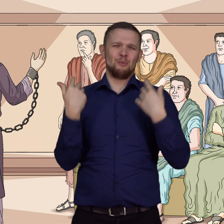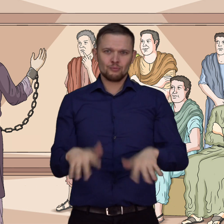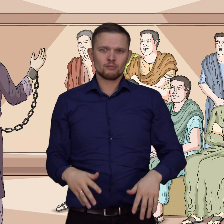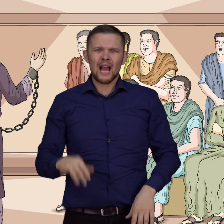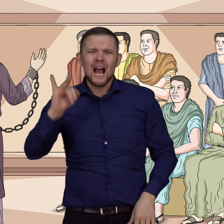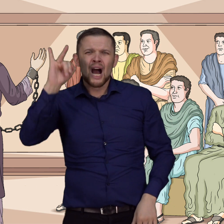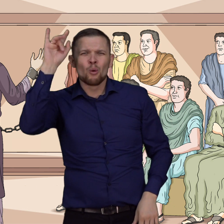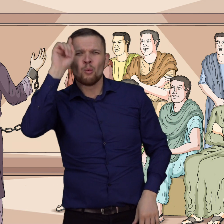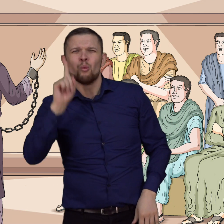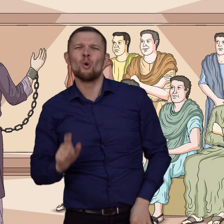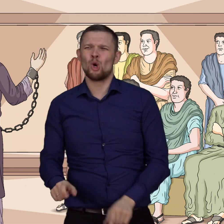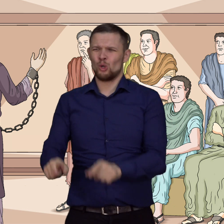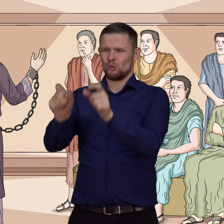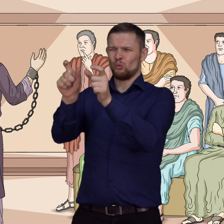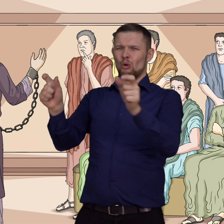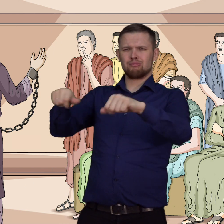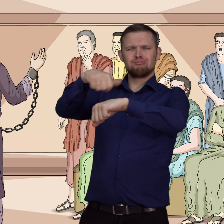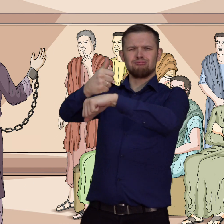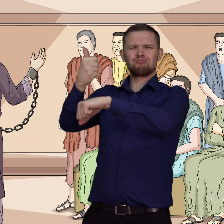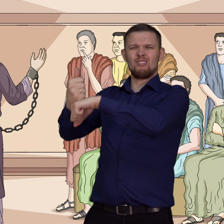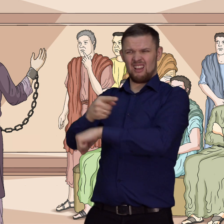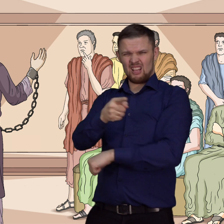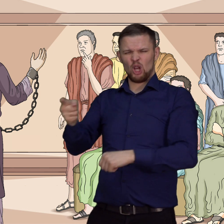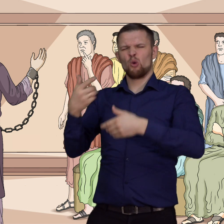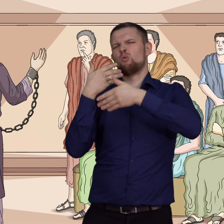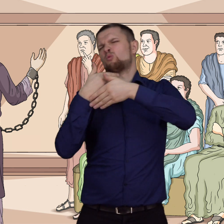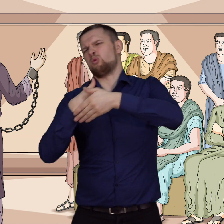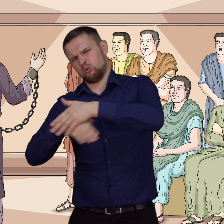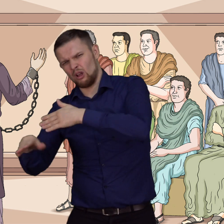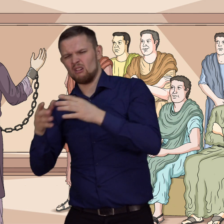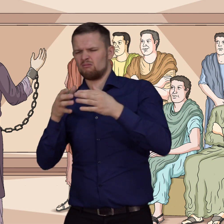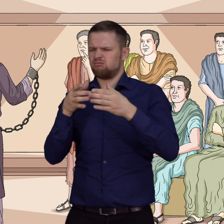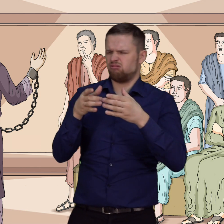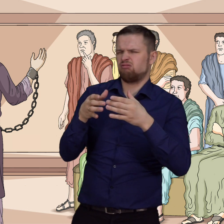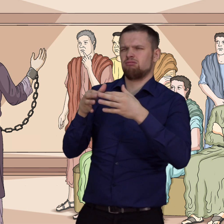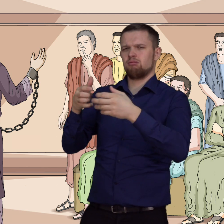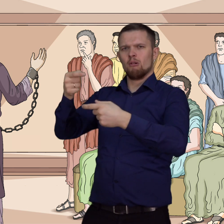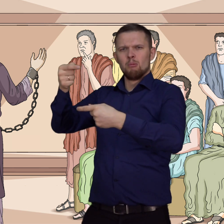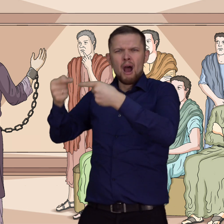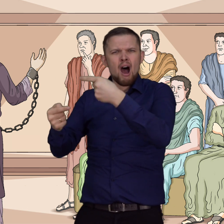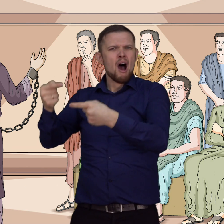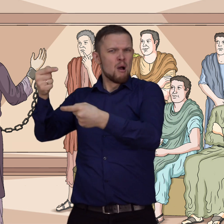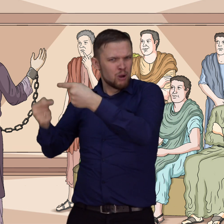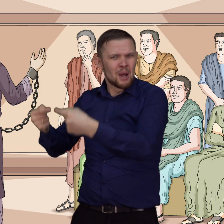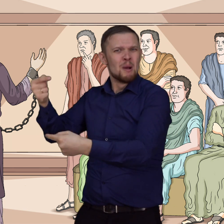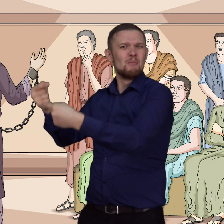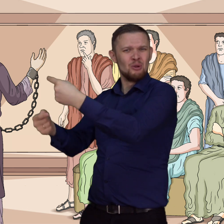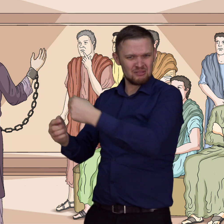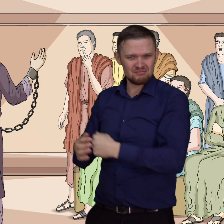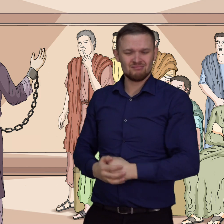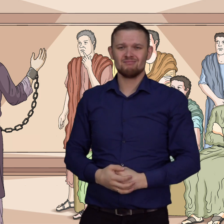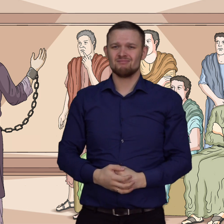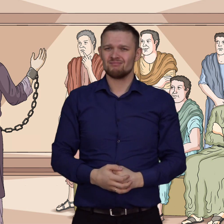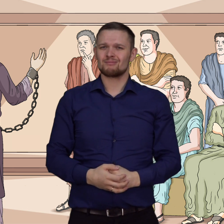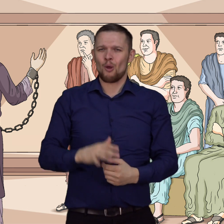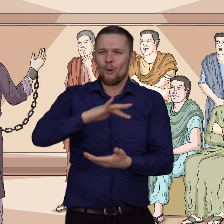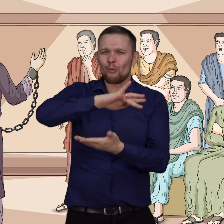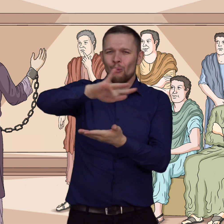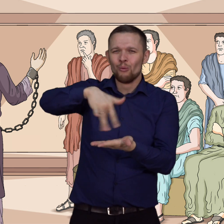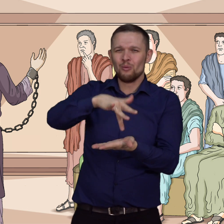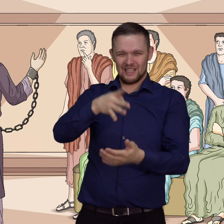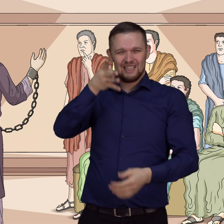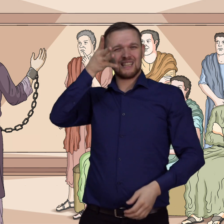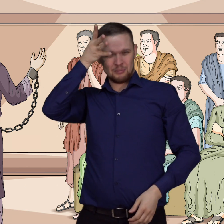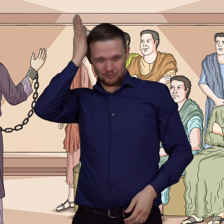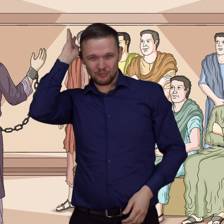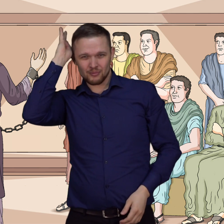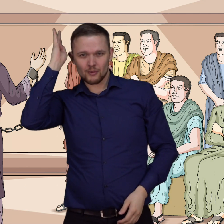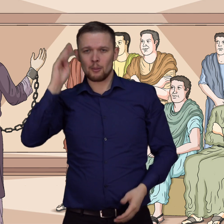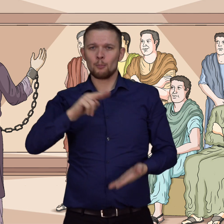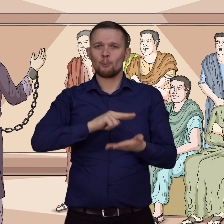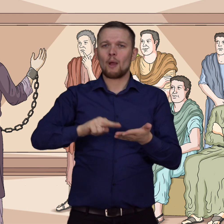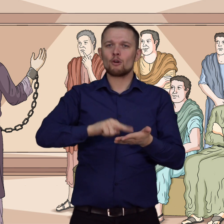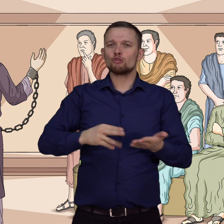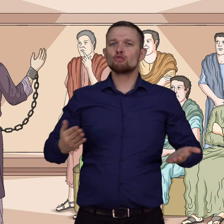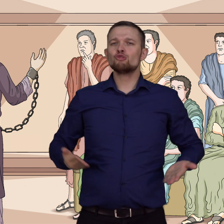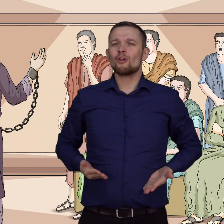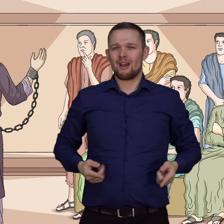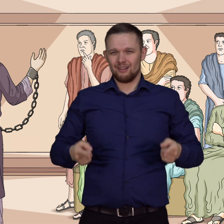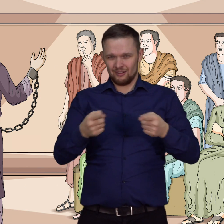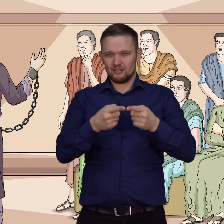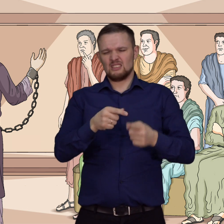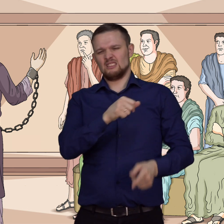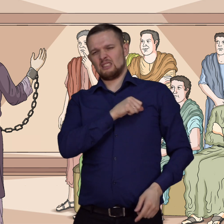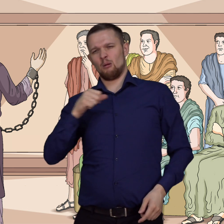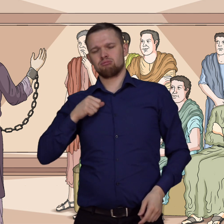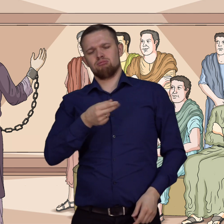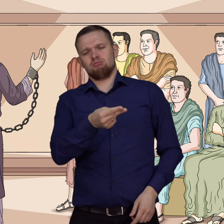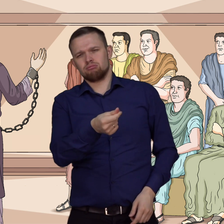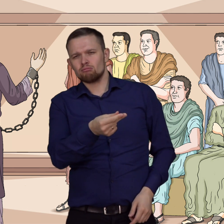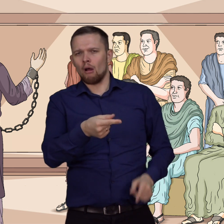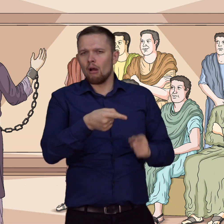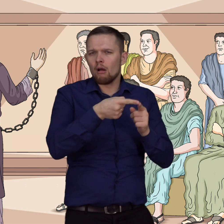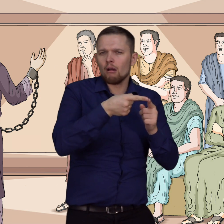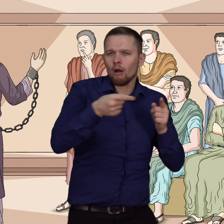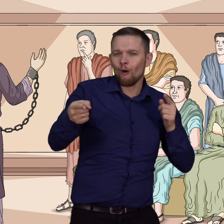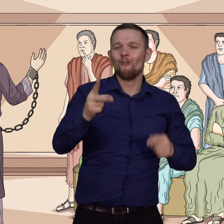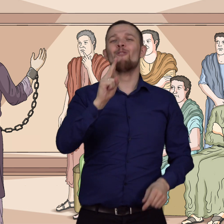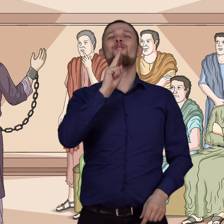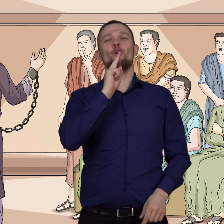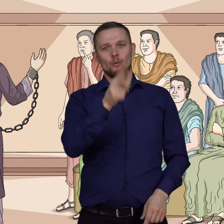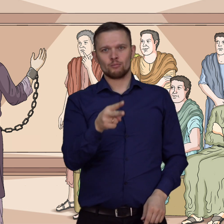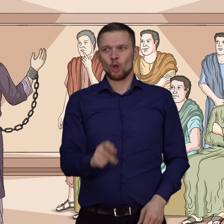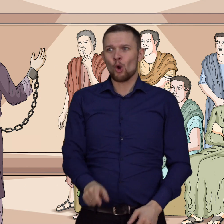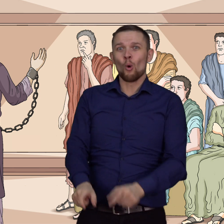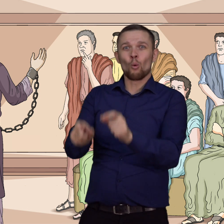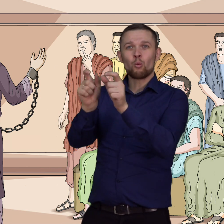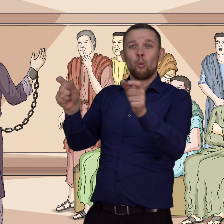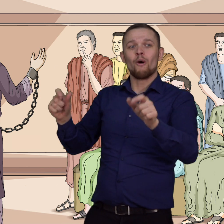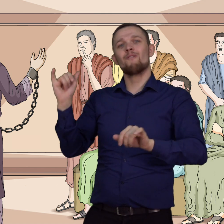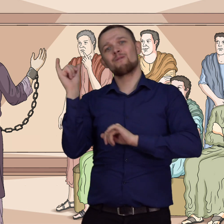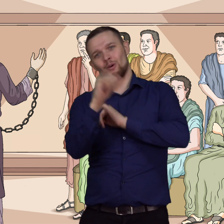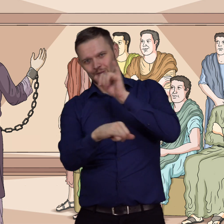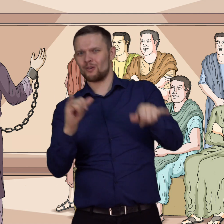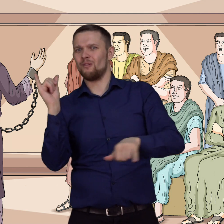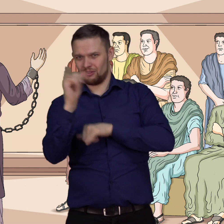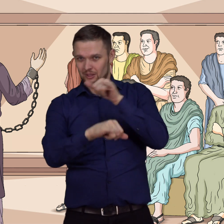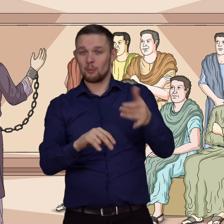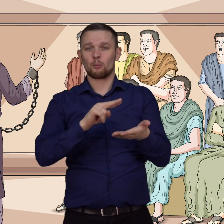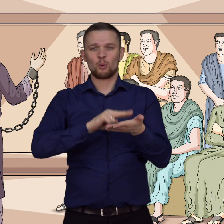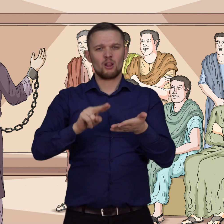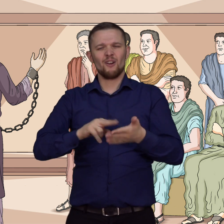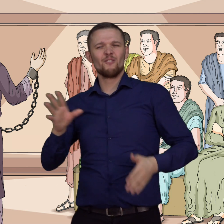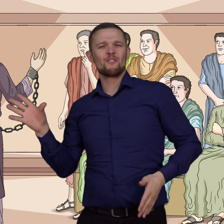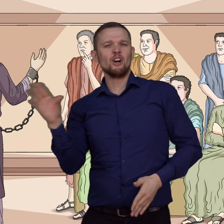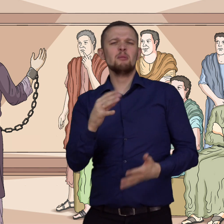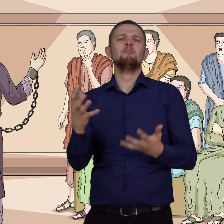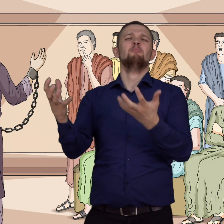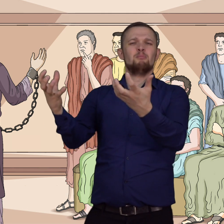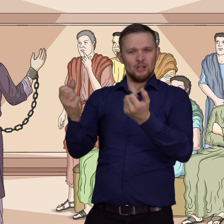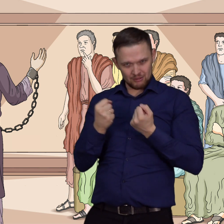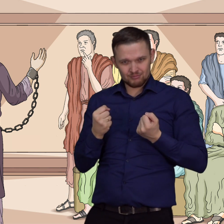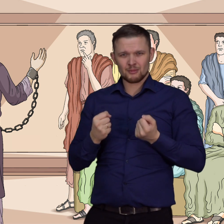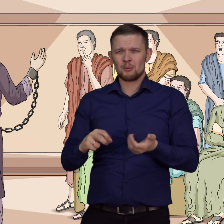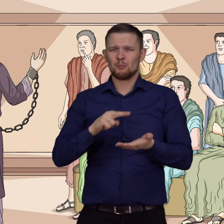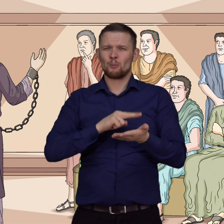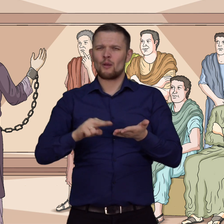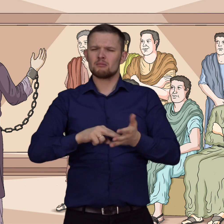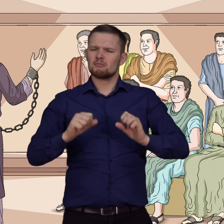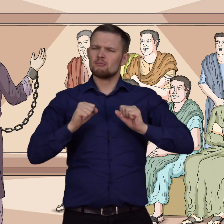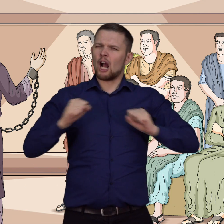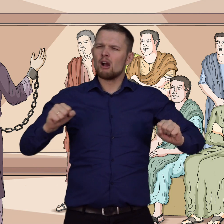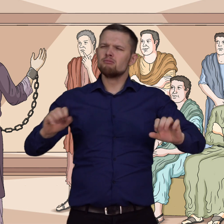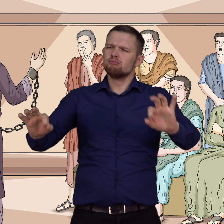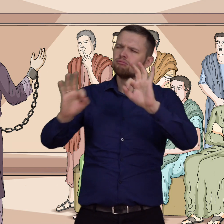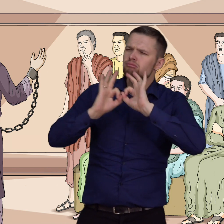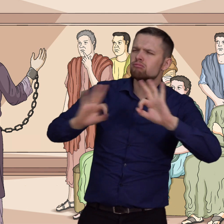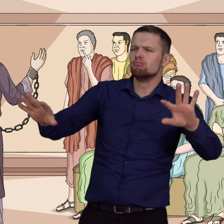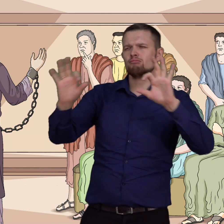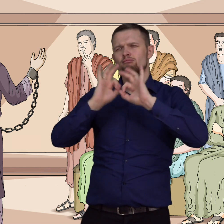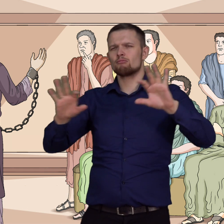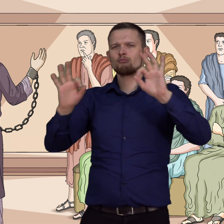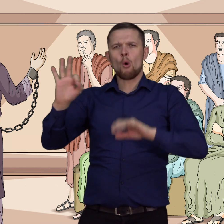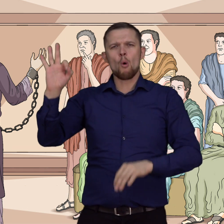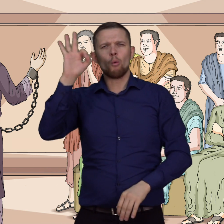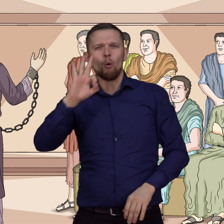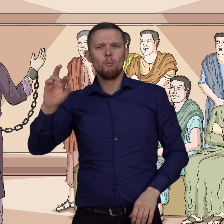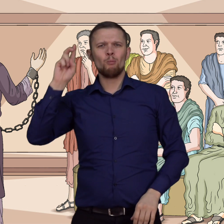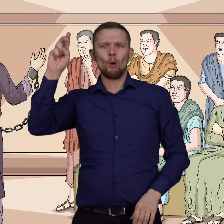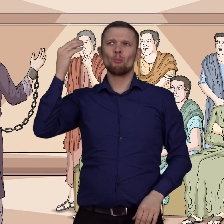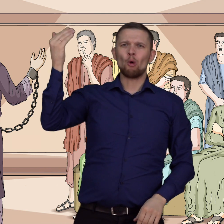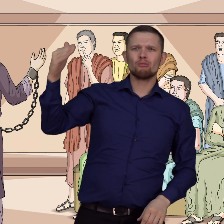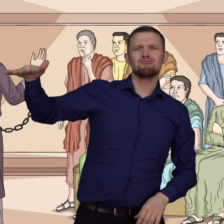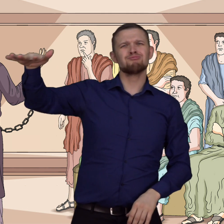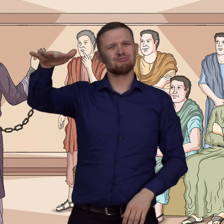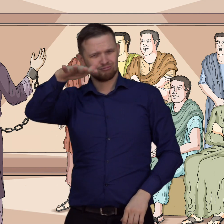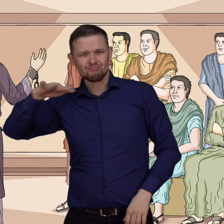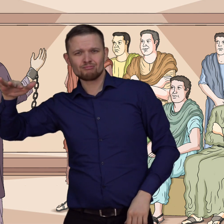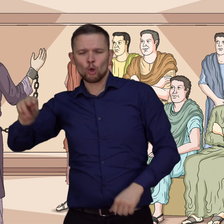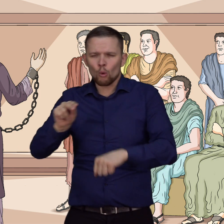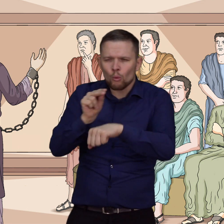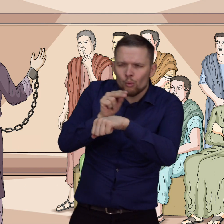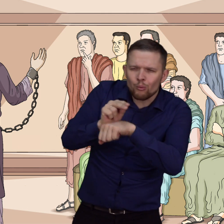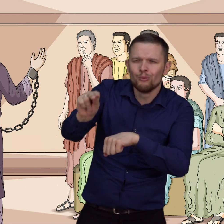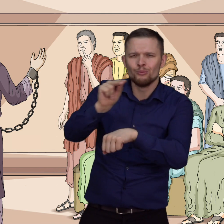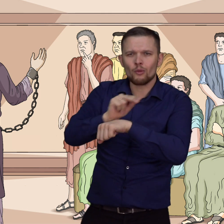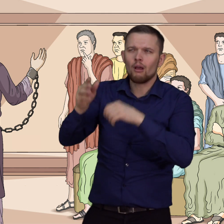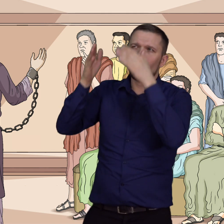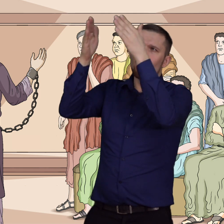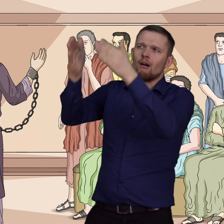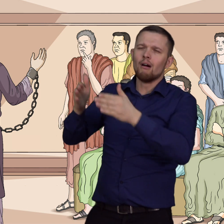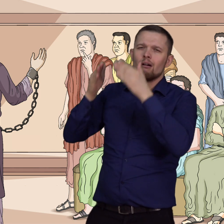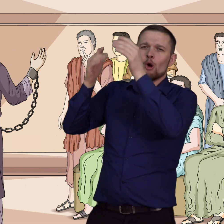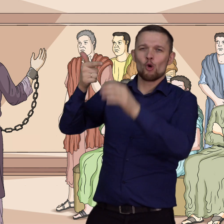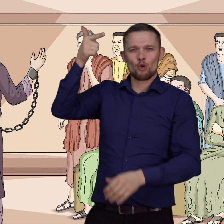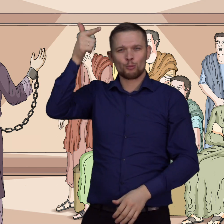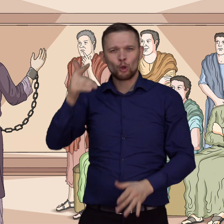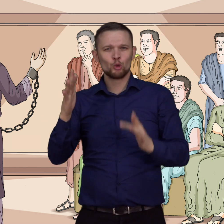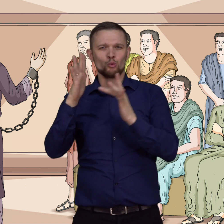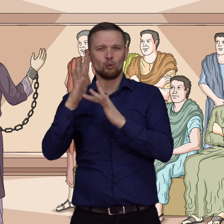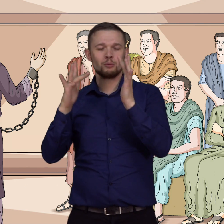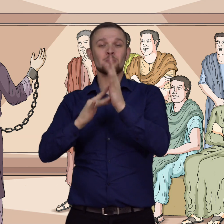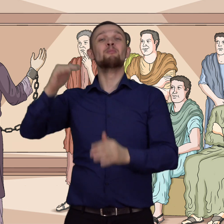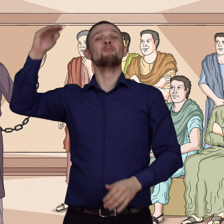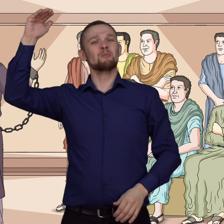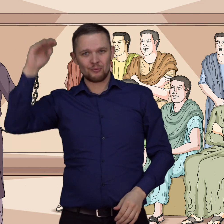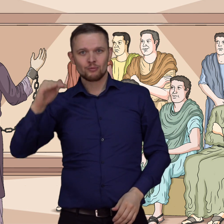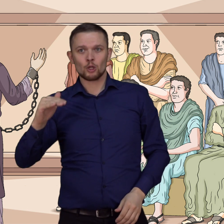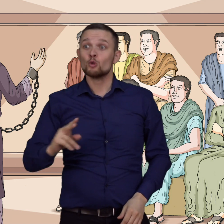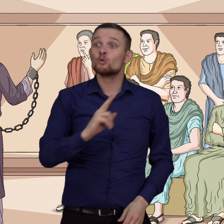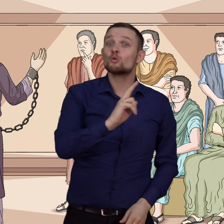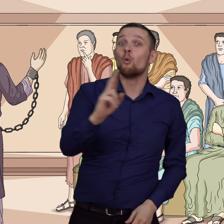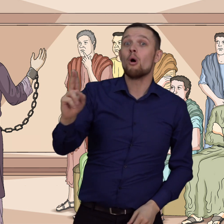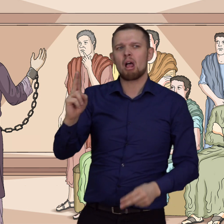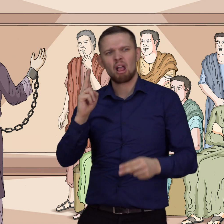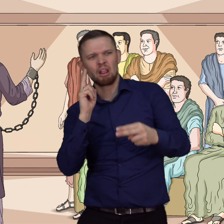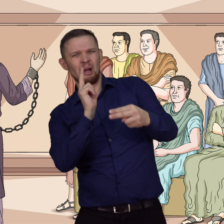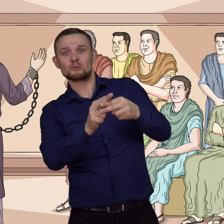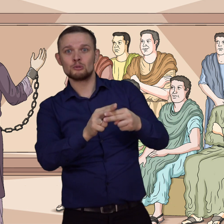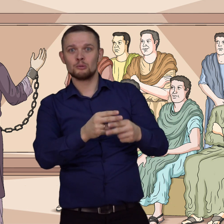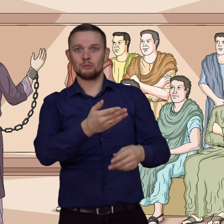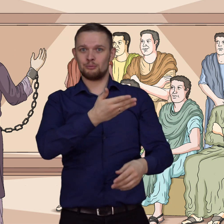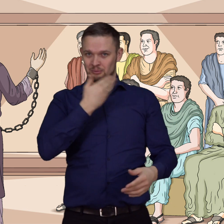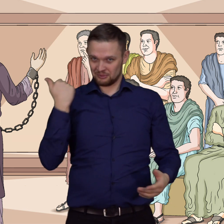Be advised, therefore, that God’s salvation has been sent to the Gentiles, and they will listen!” Paul stayed there two full years in his own rented house, welcoming all who came to visit him.